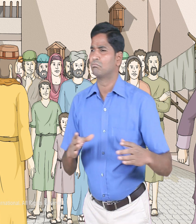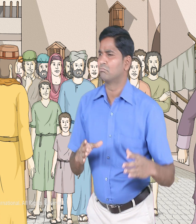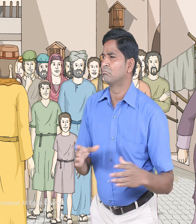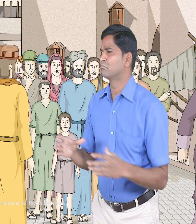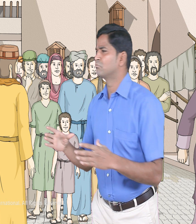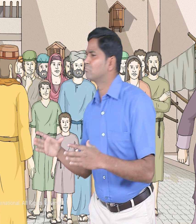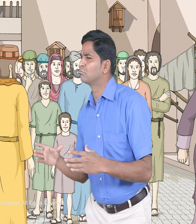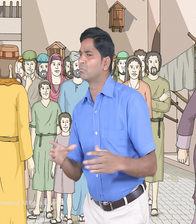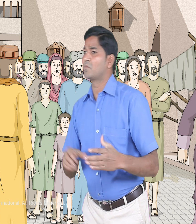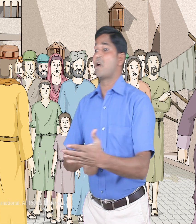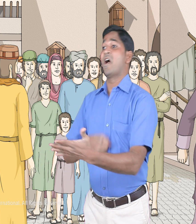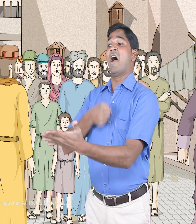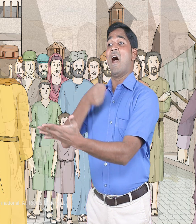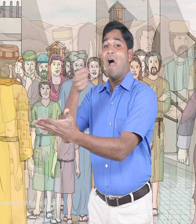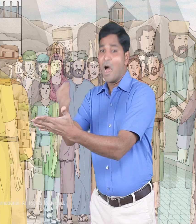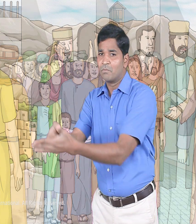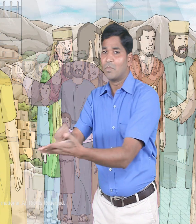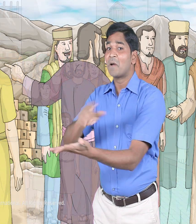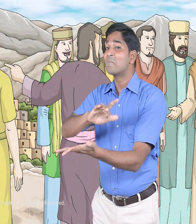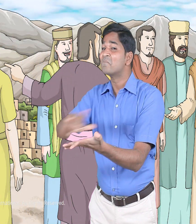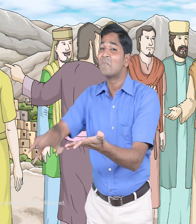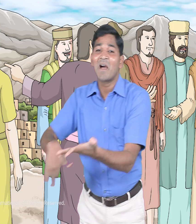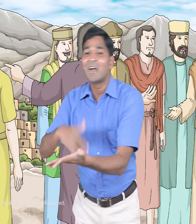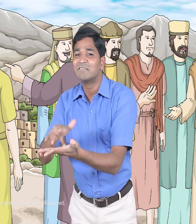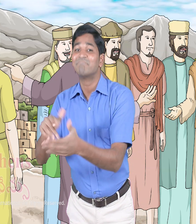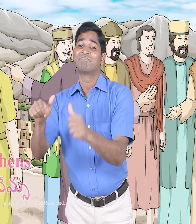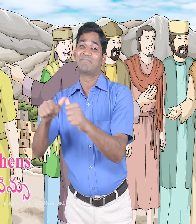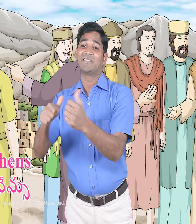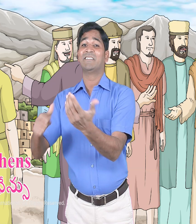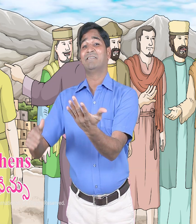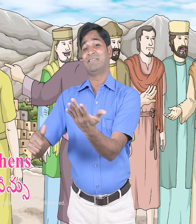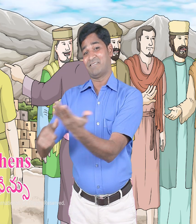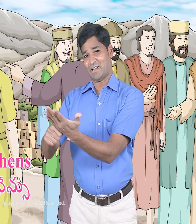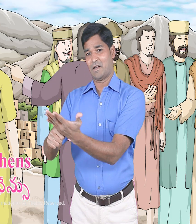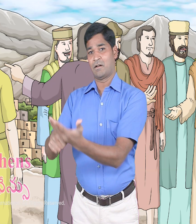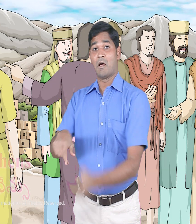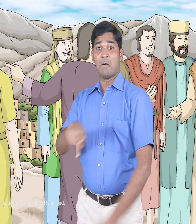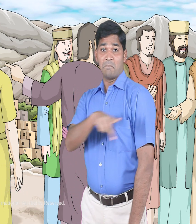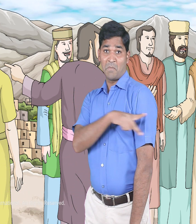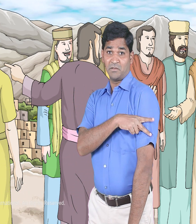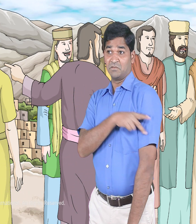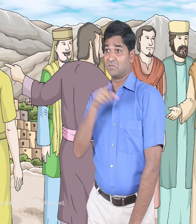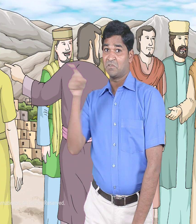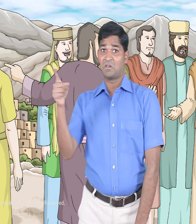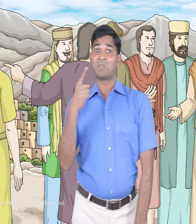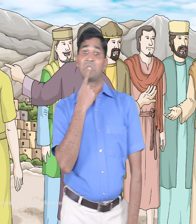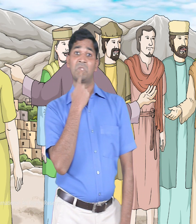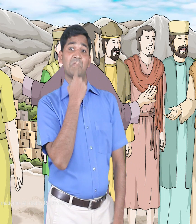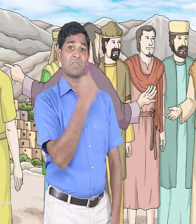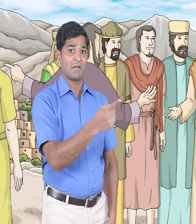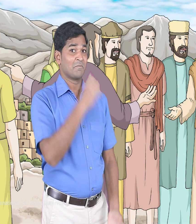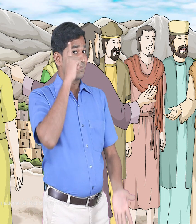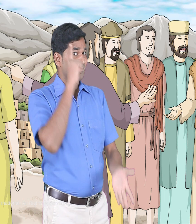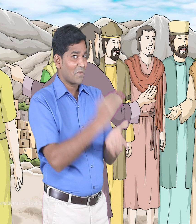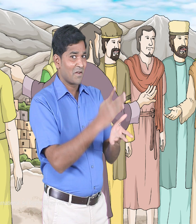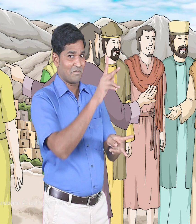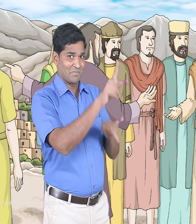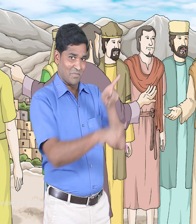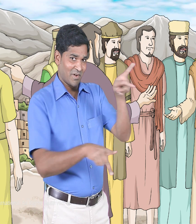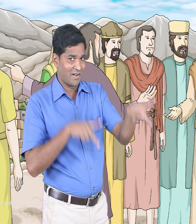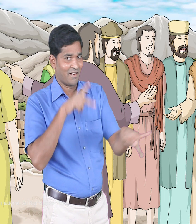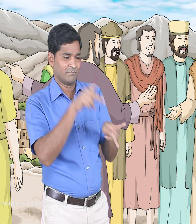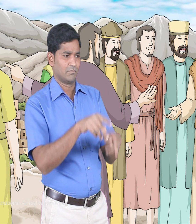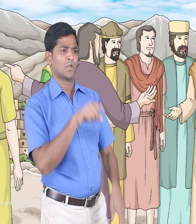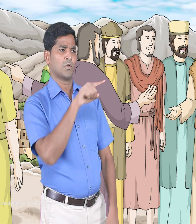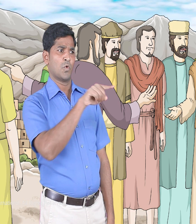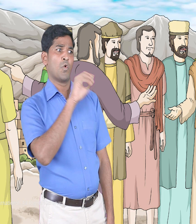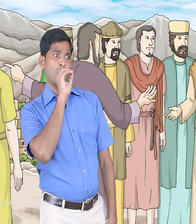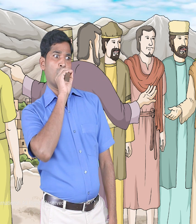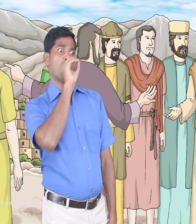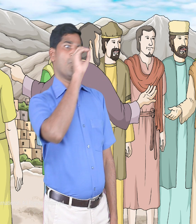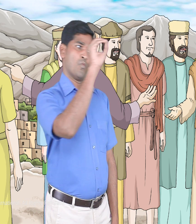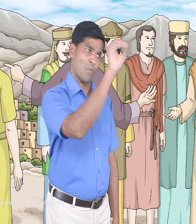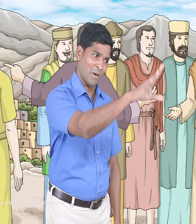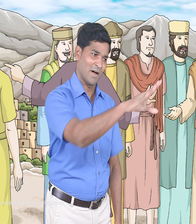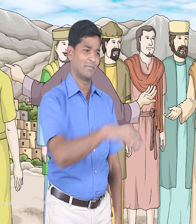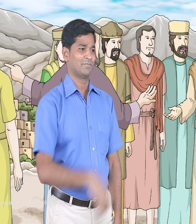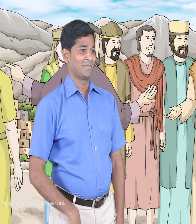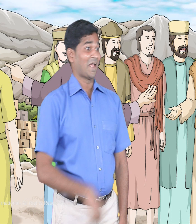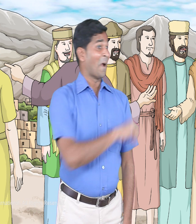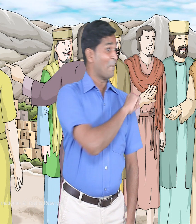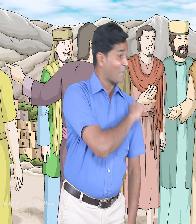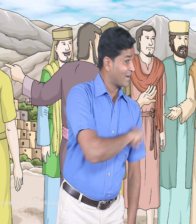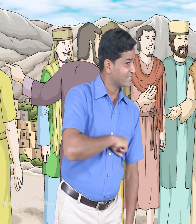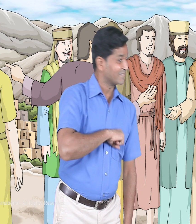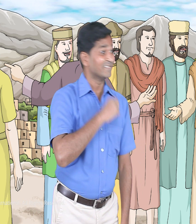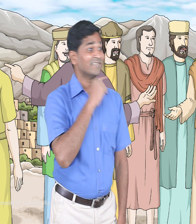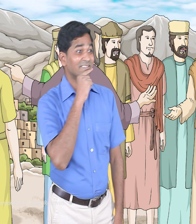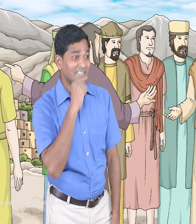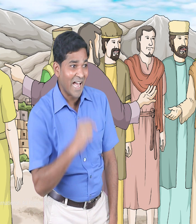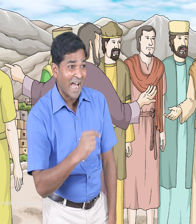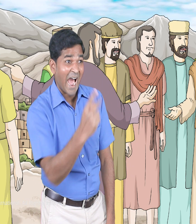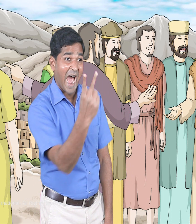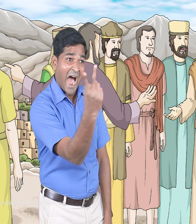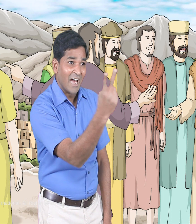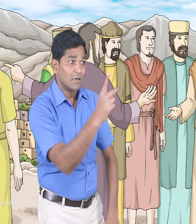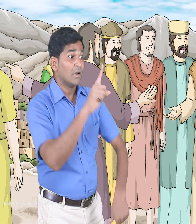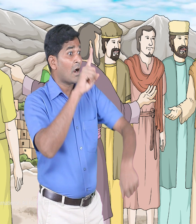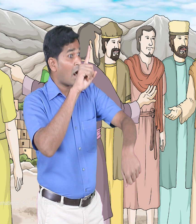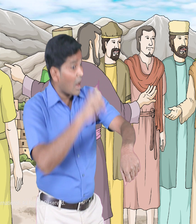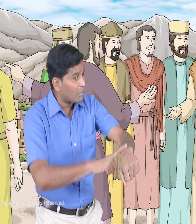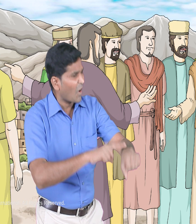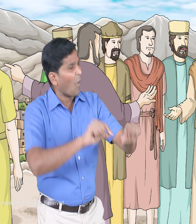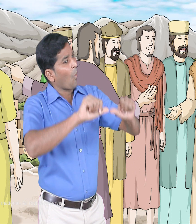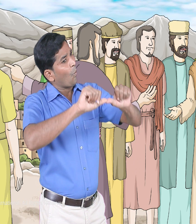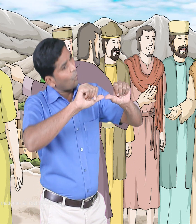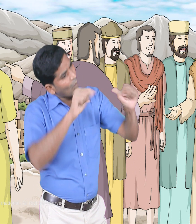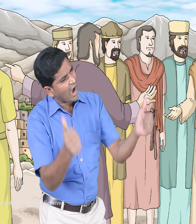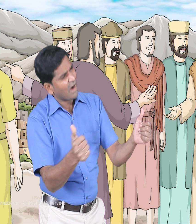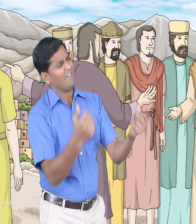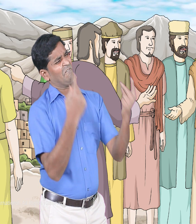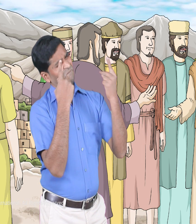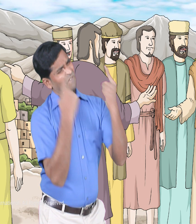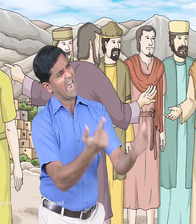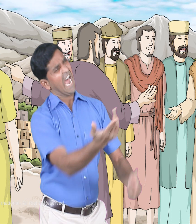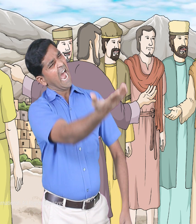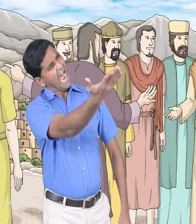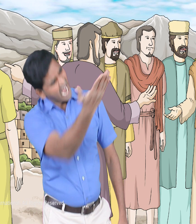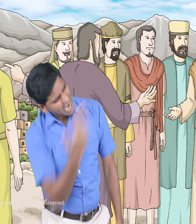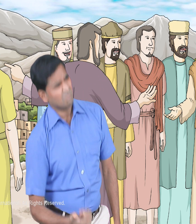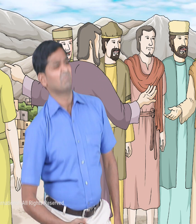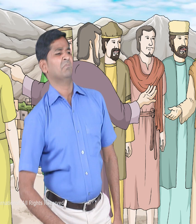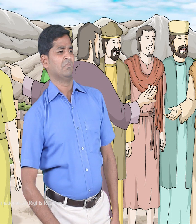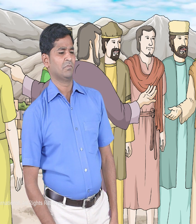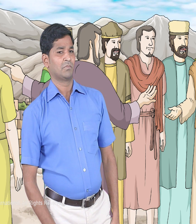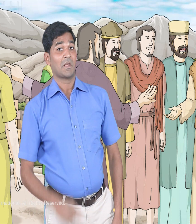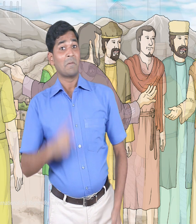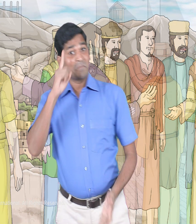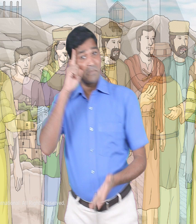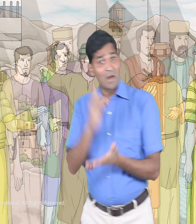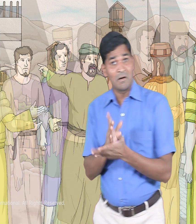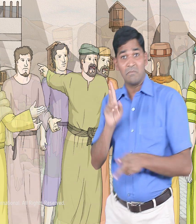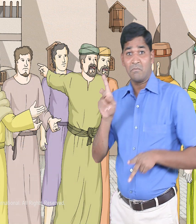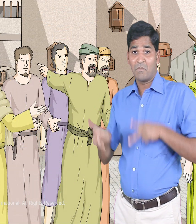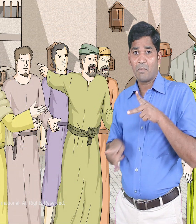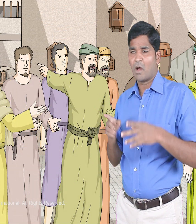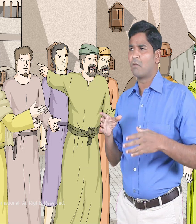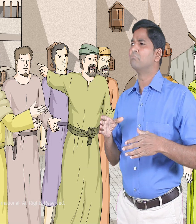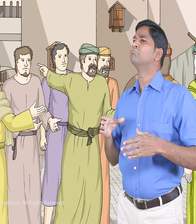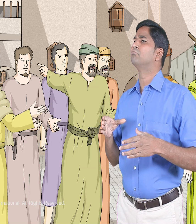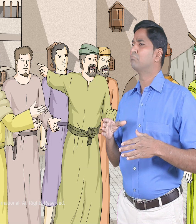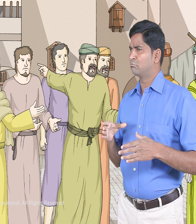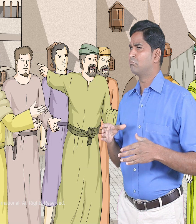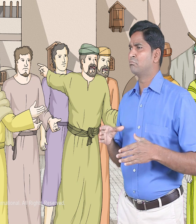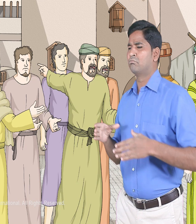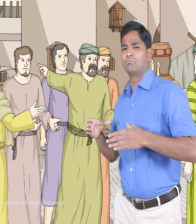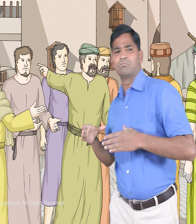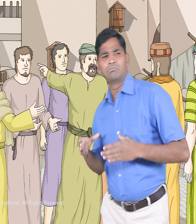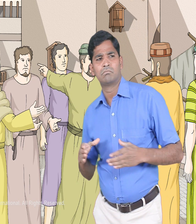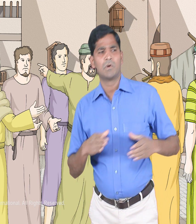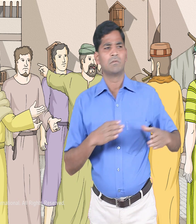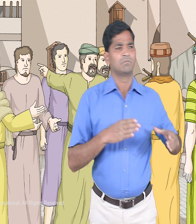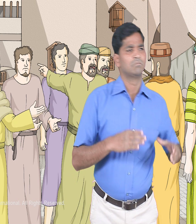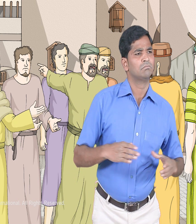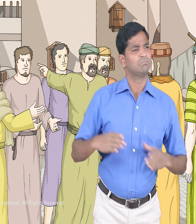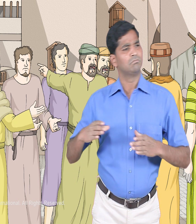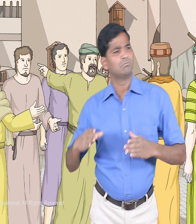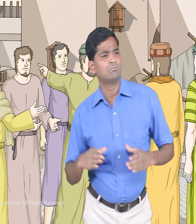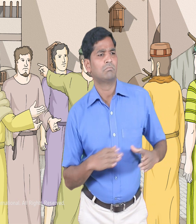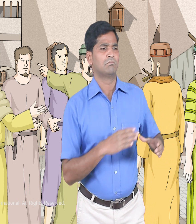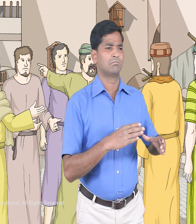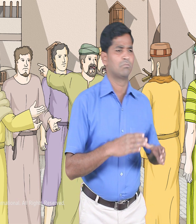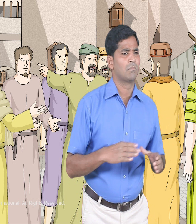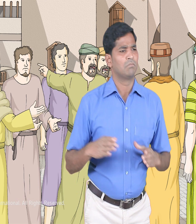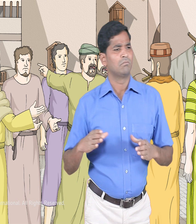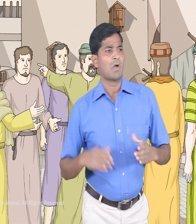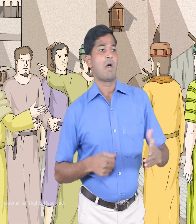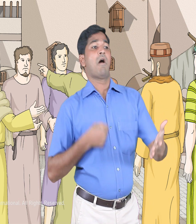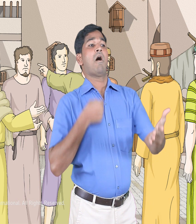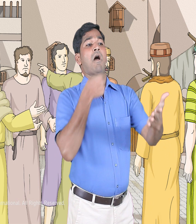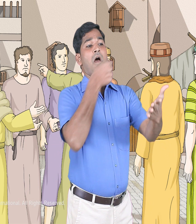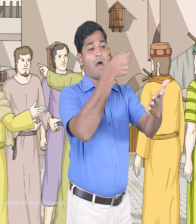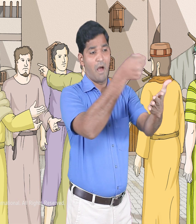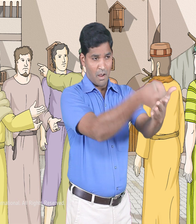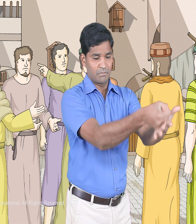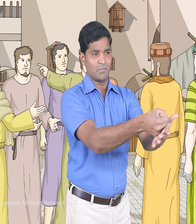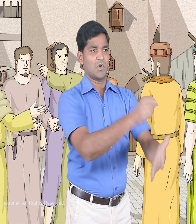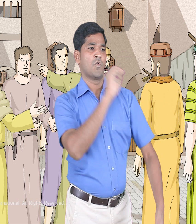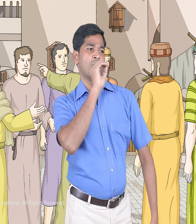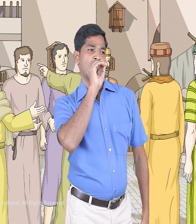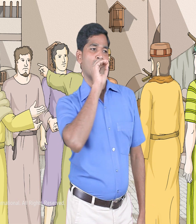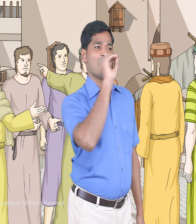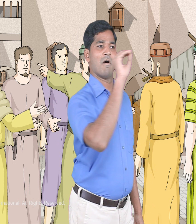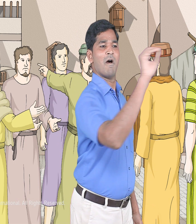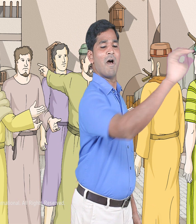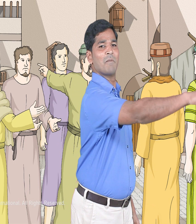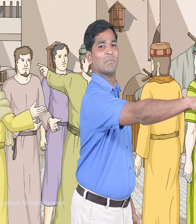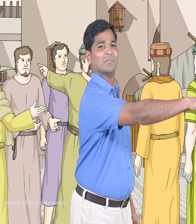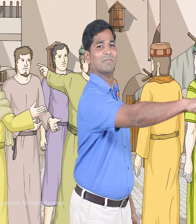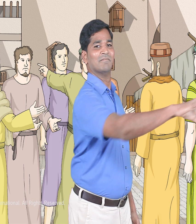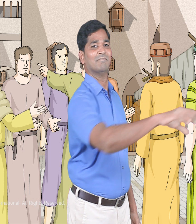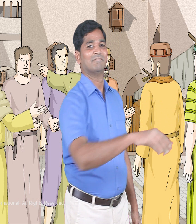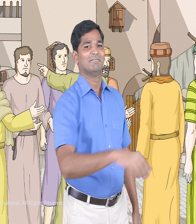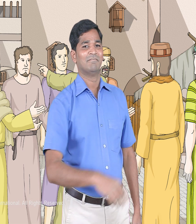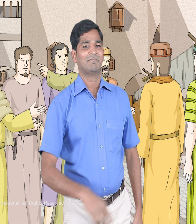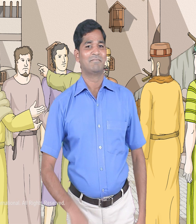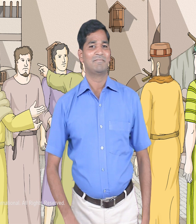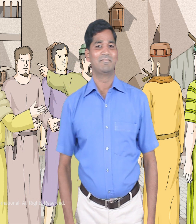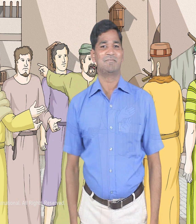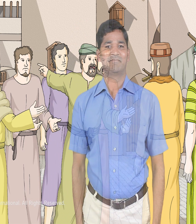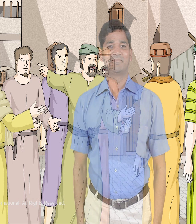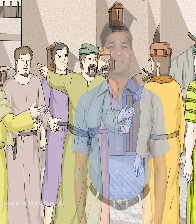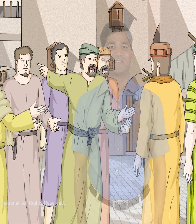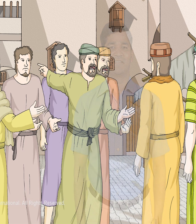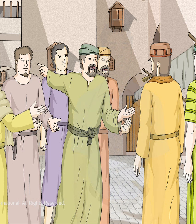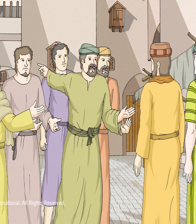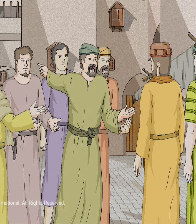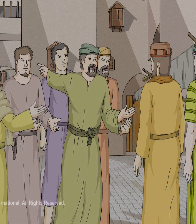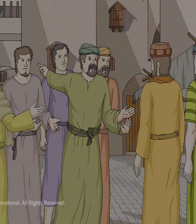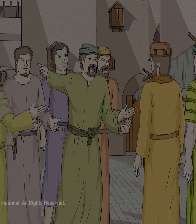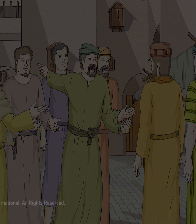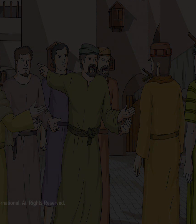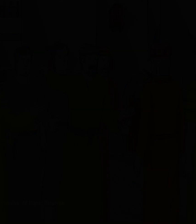Those who escorted Paul brought him to Athens and then returned with instructions for Silas and Timothy to join him as soon as possible.